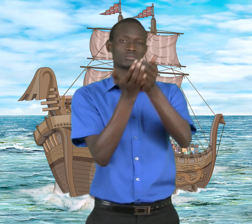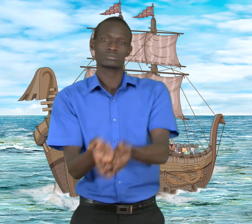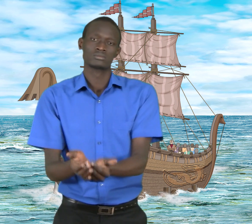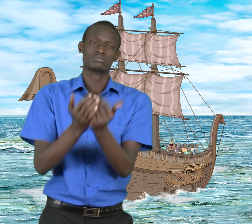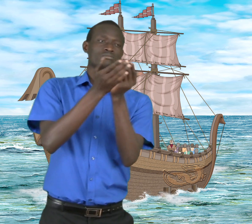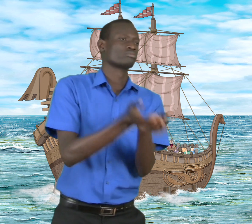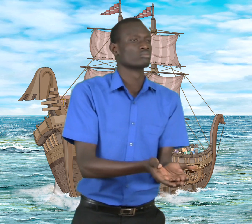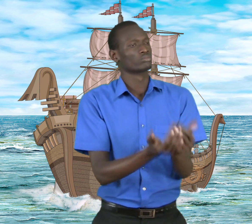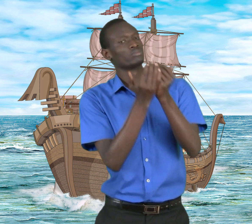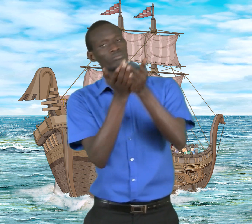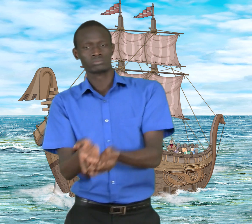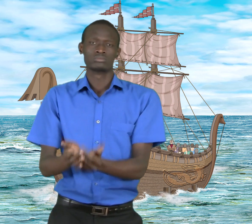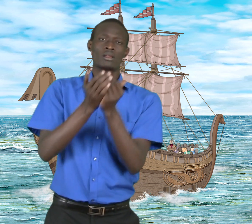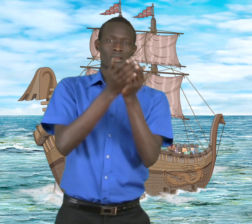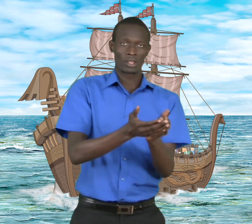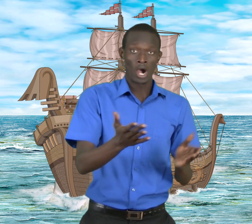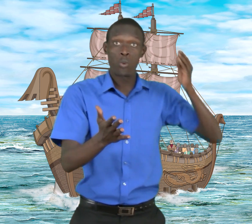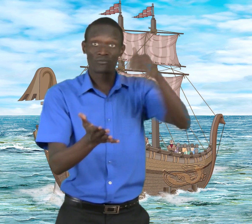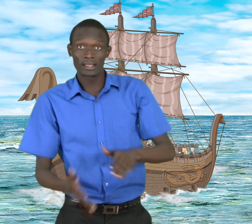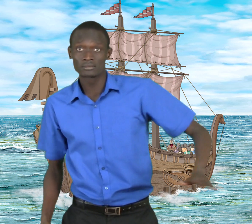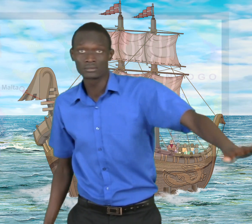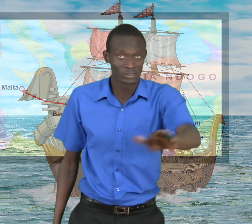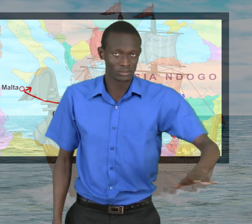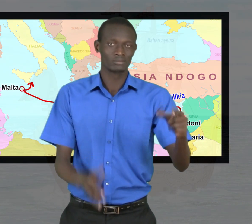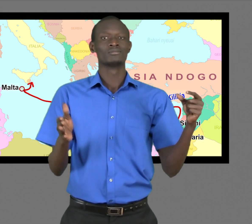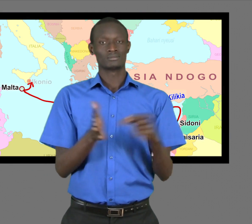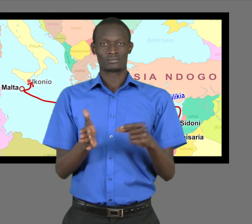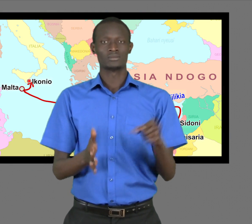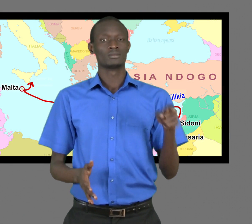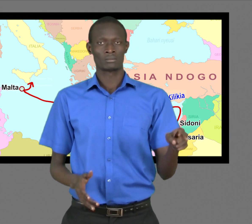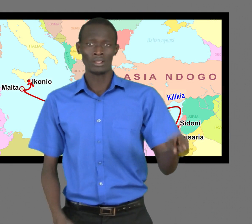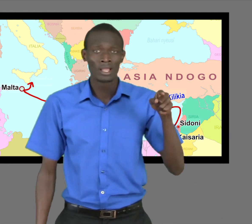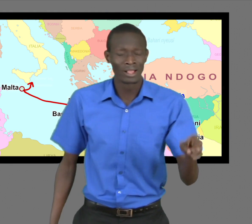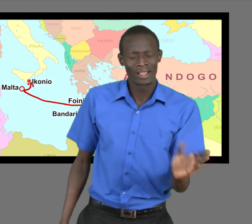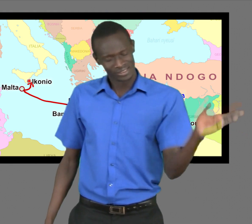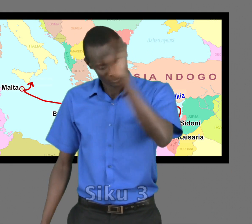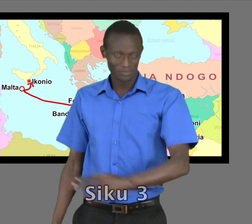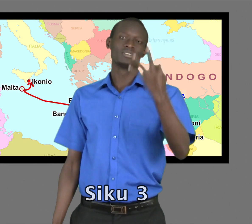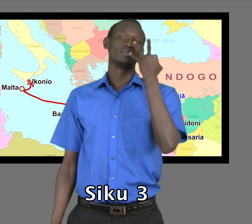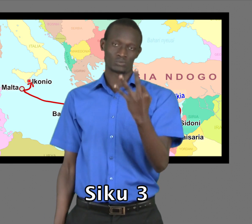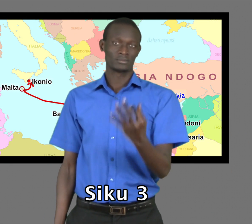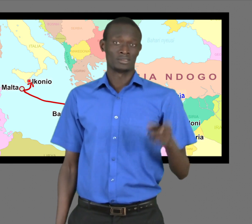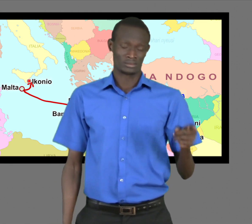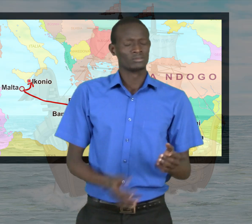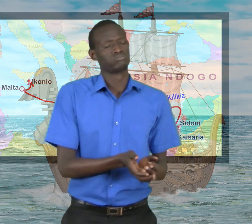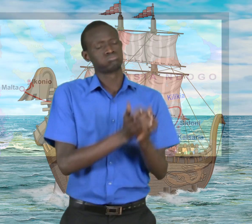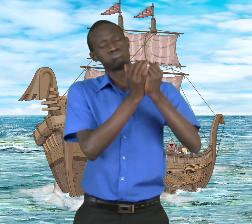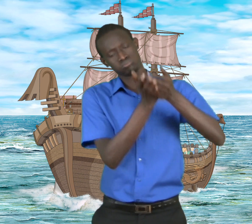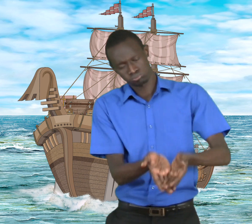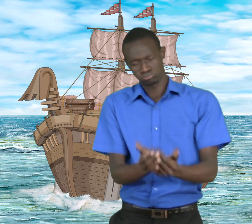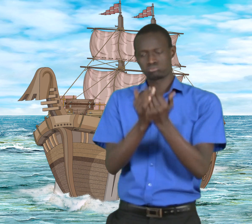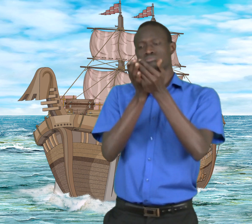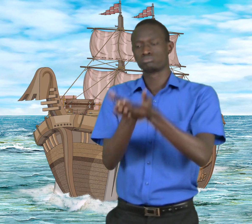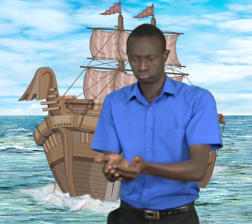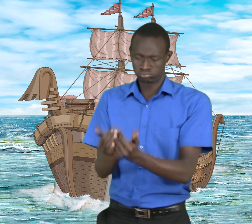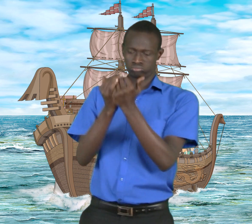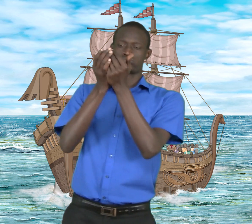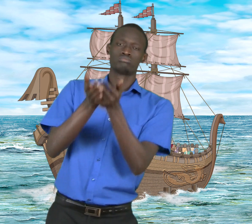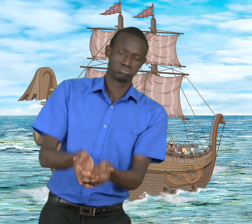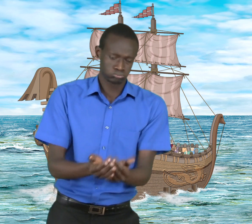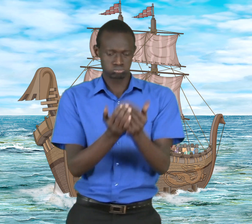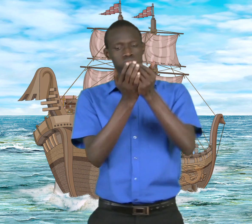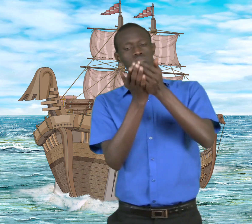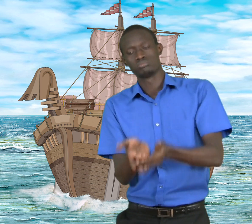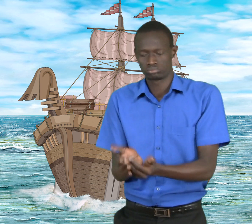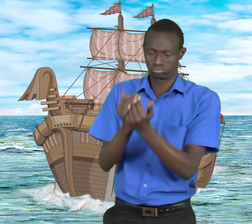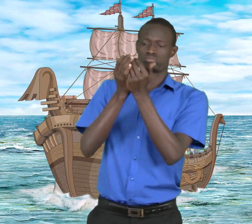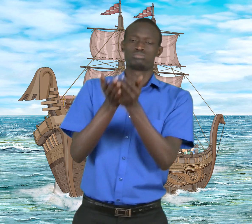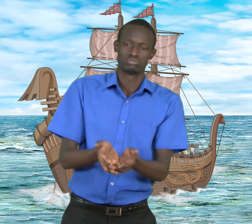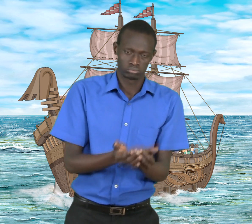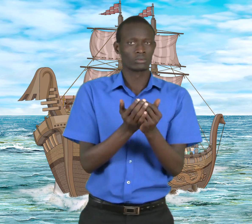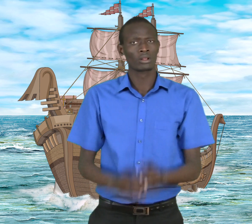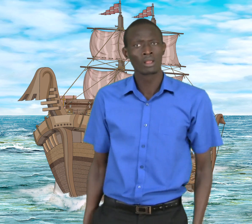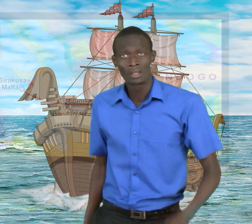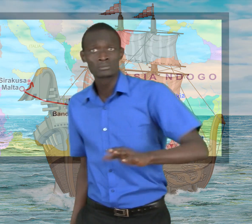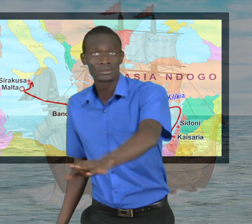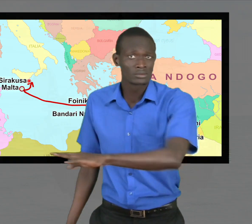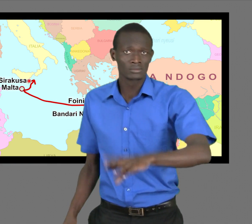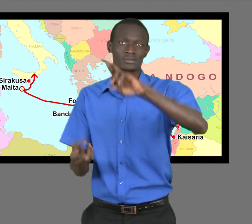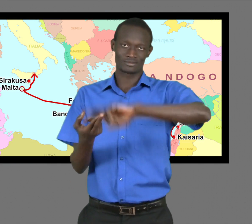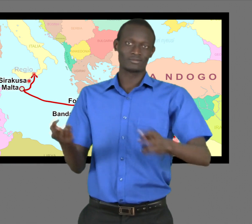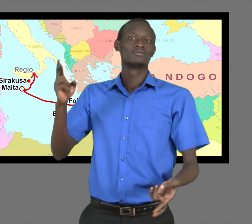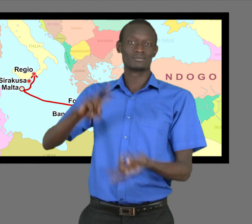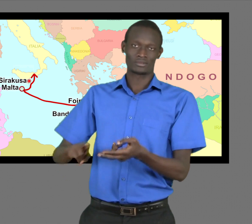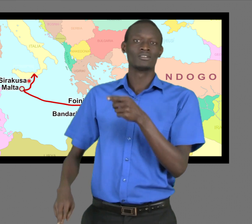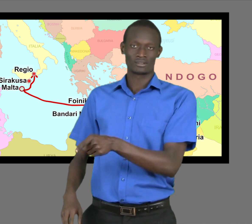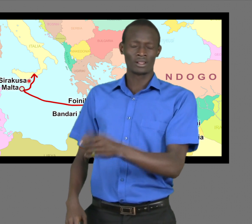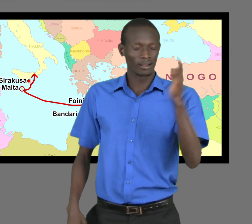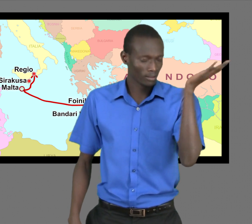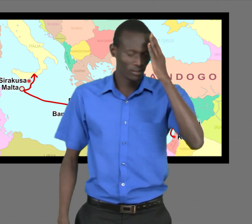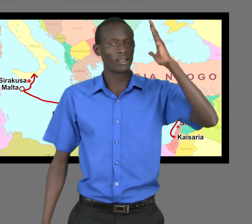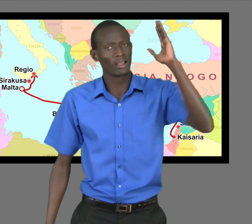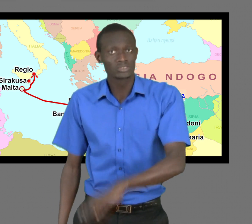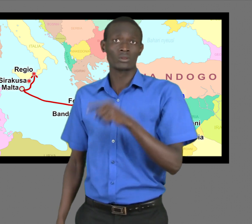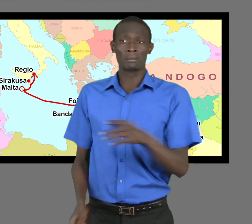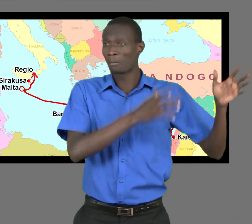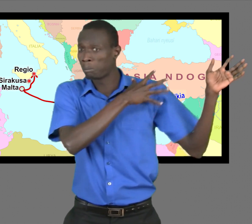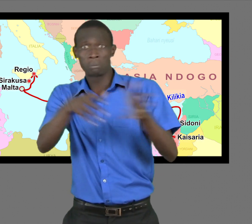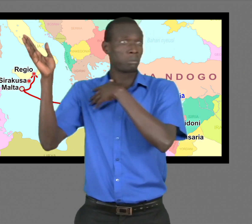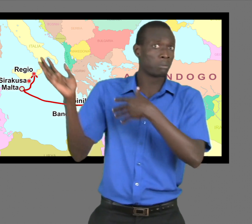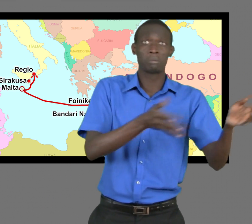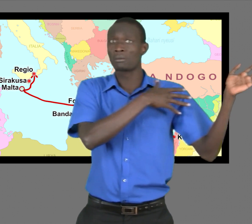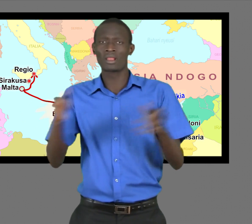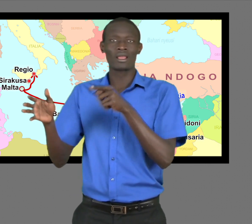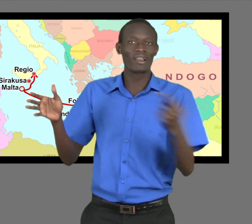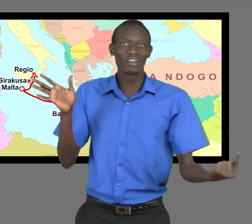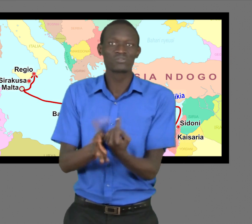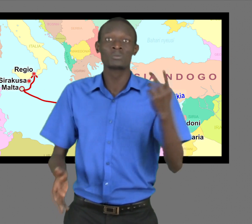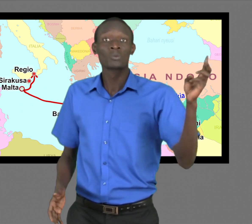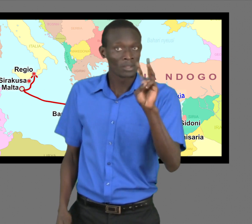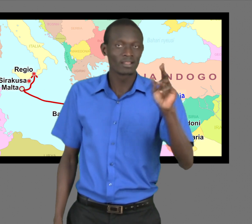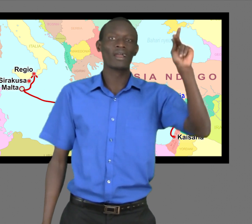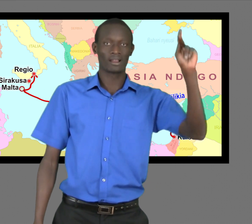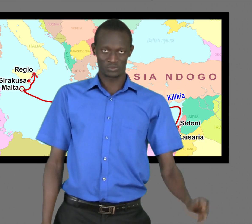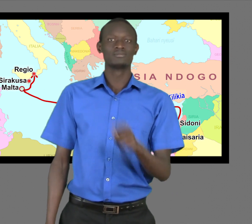Putting in at Syracuse, we stayed there three days.